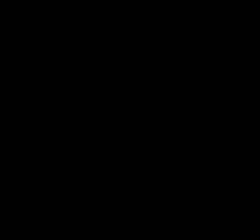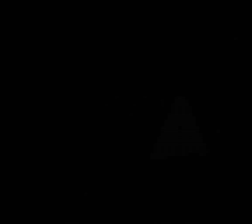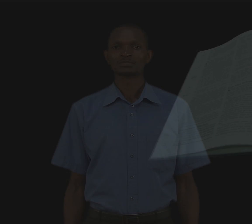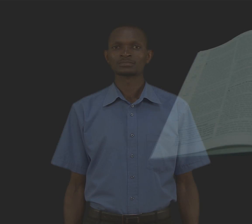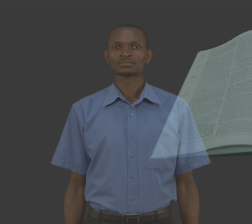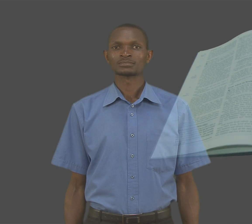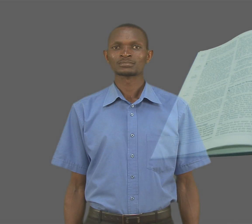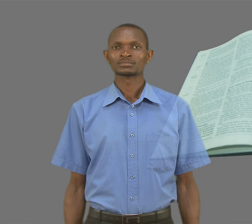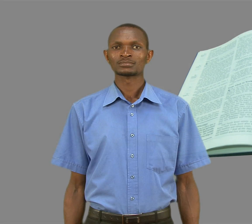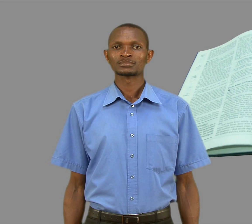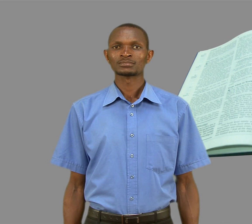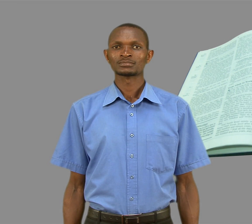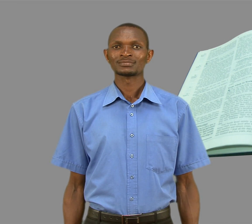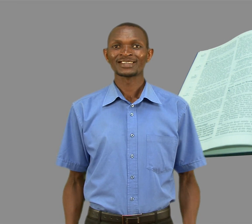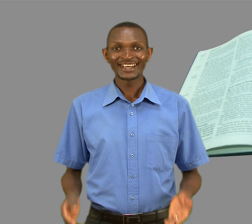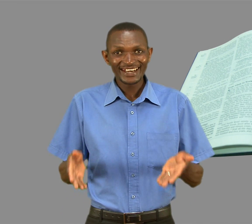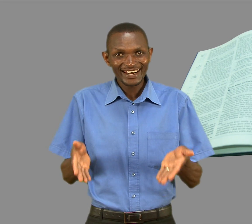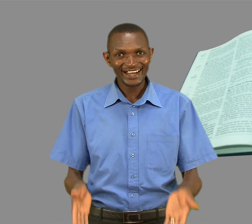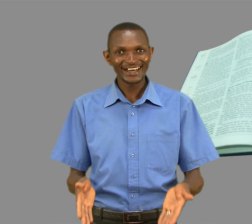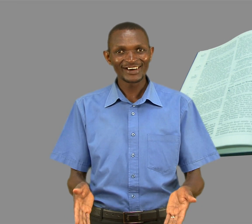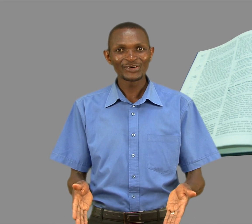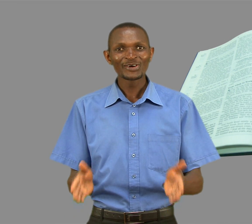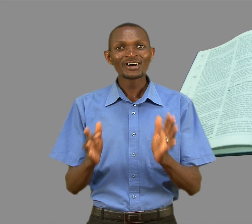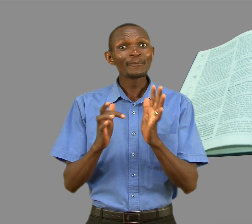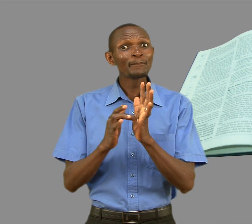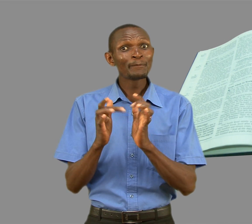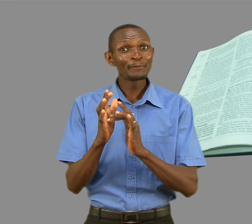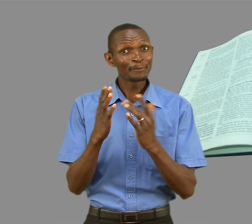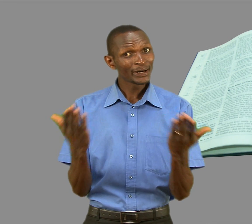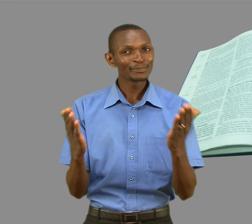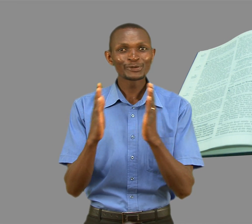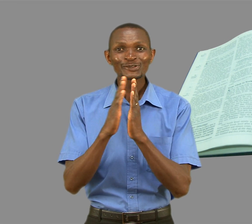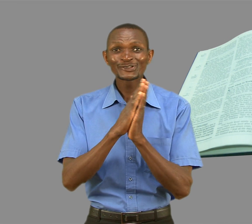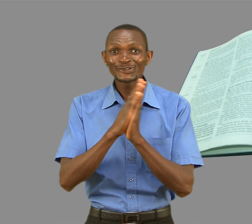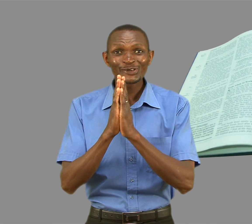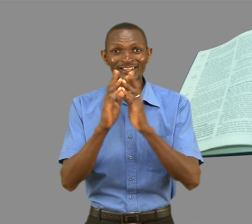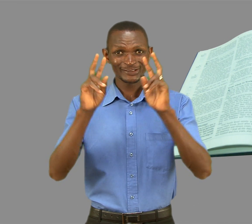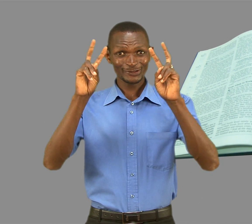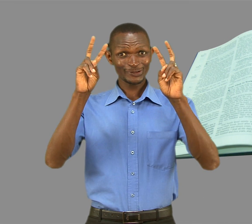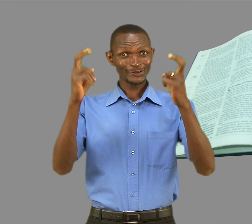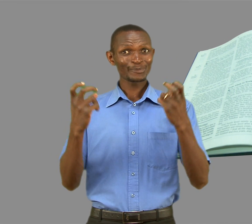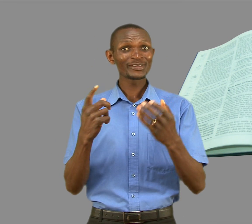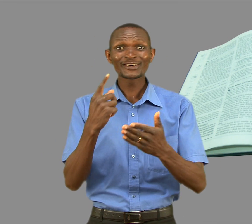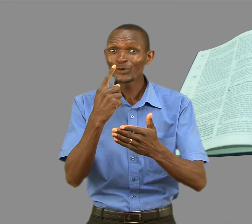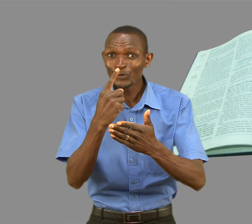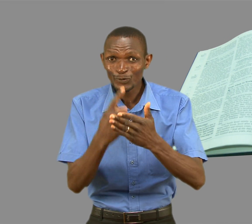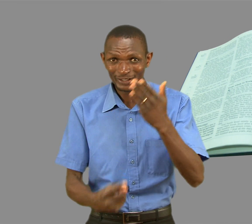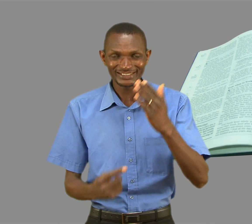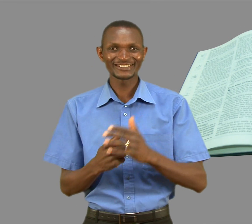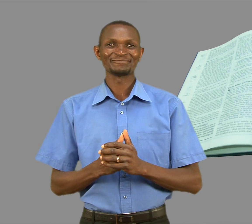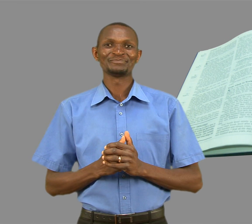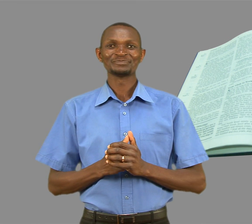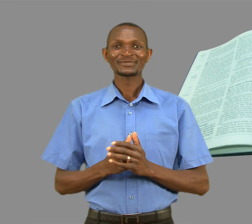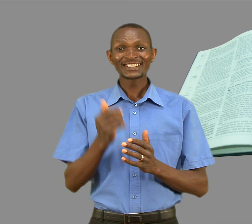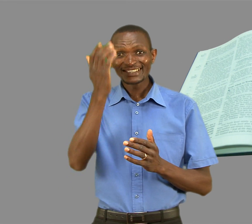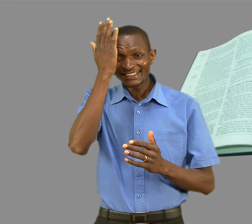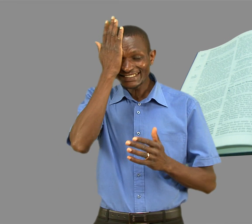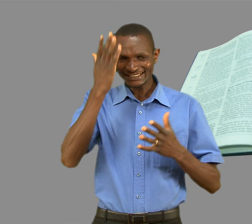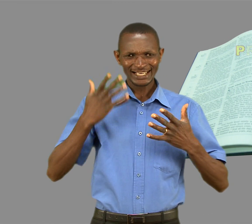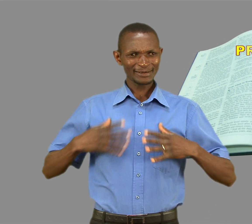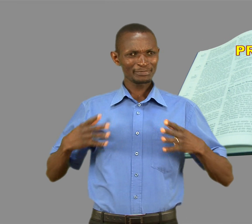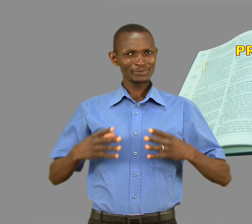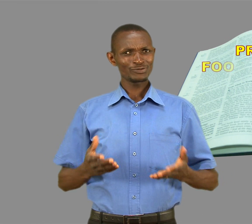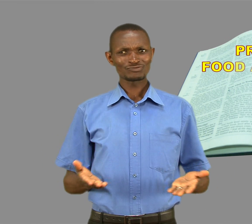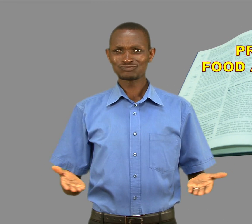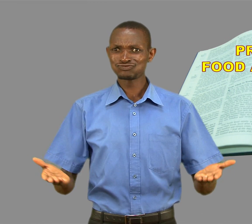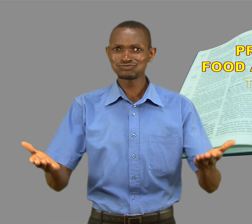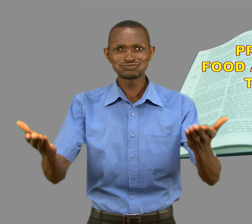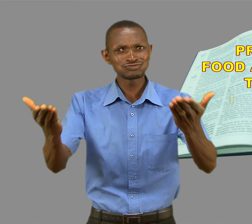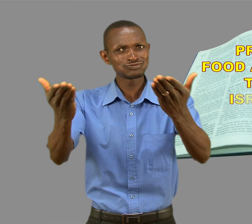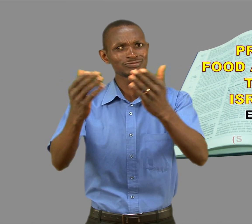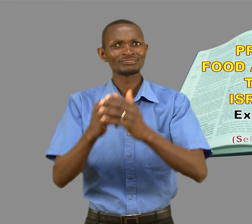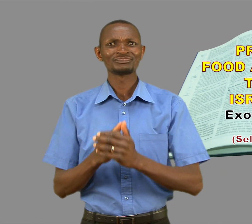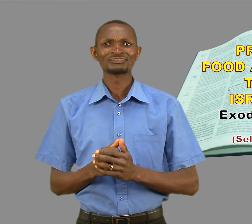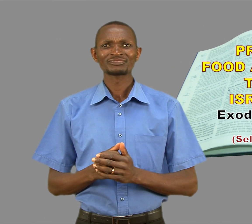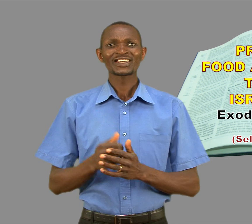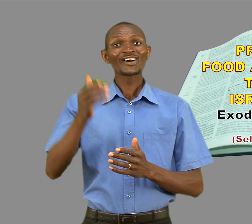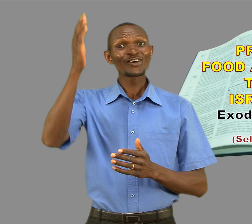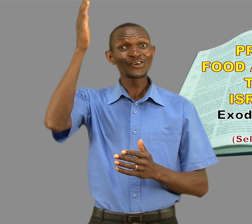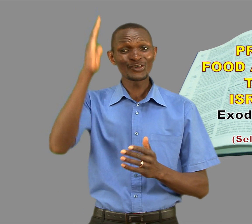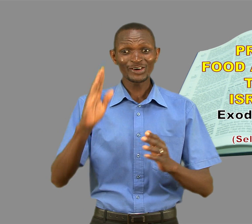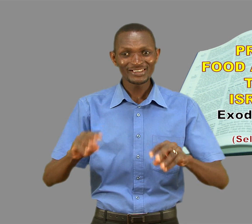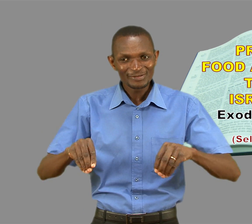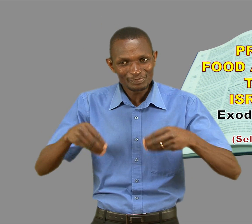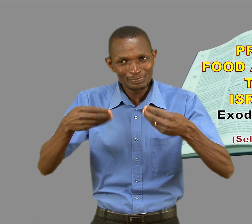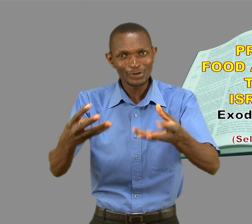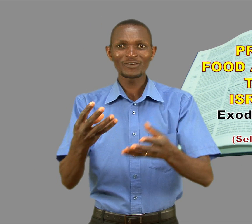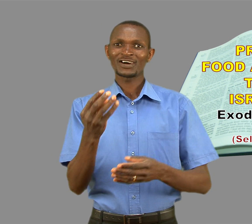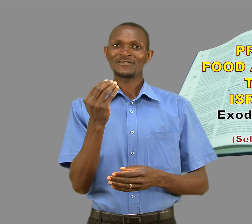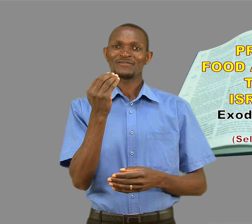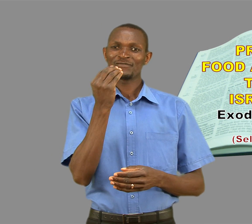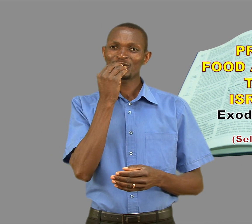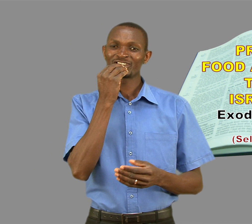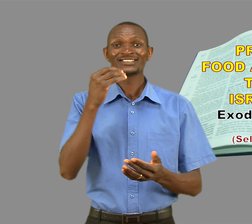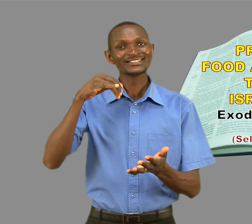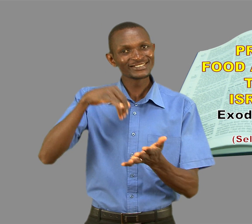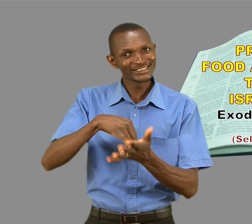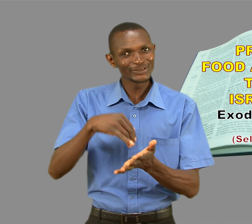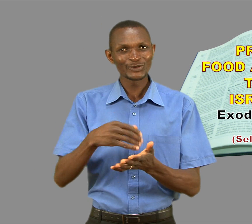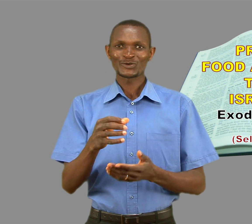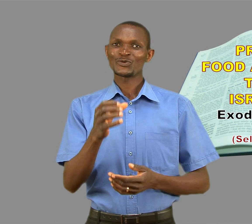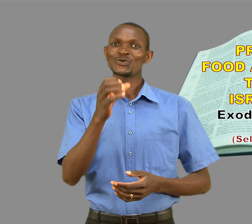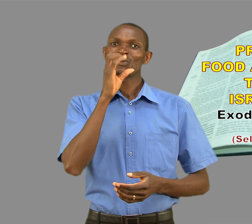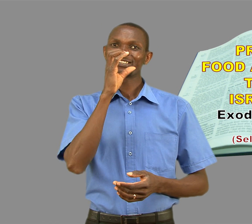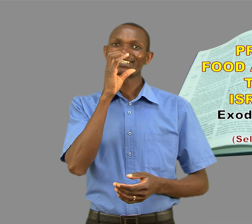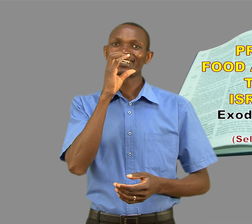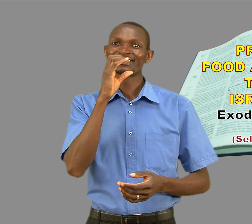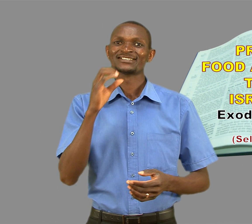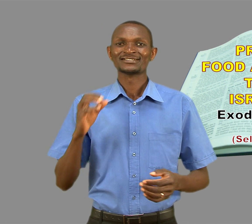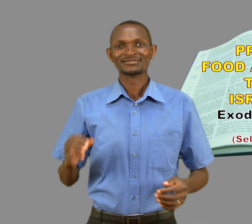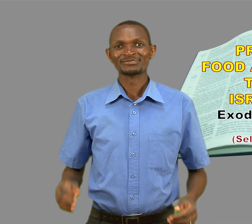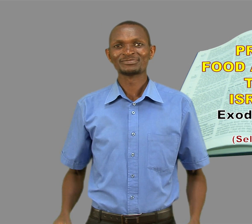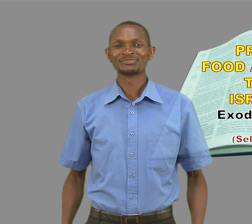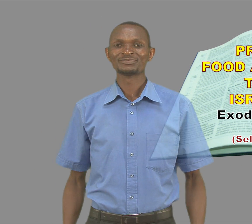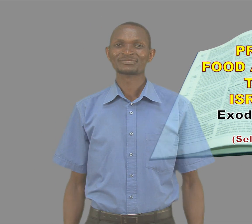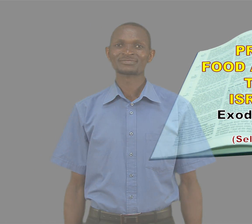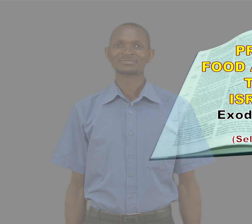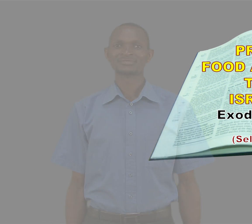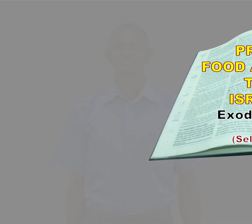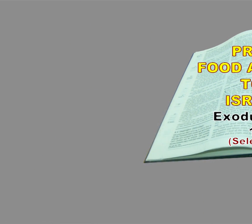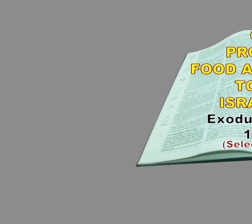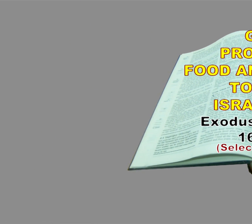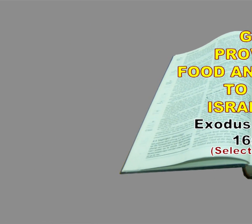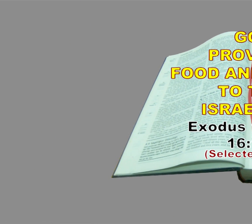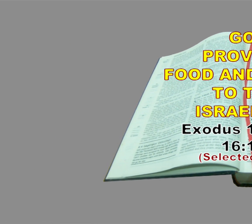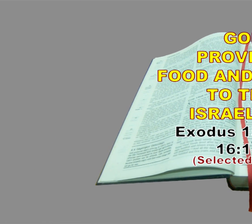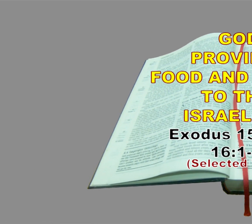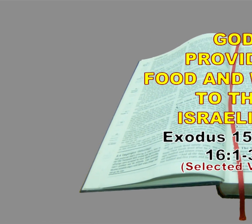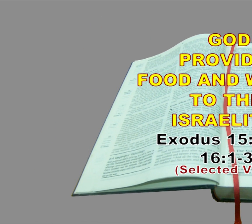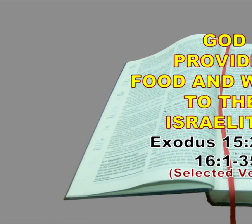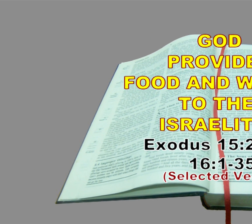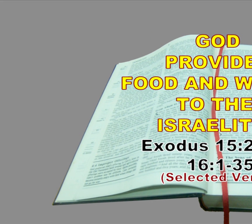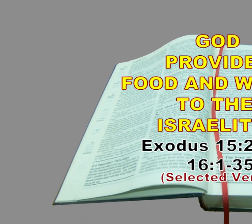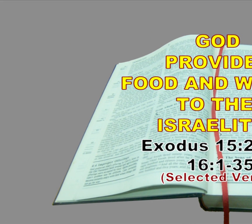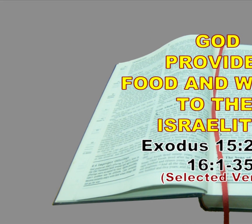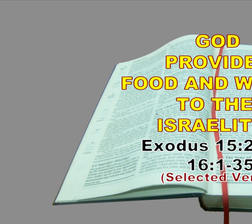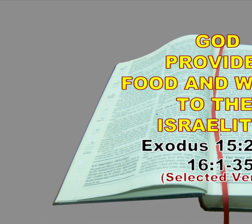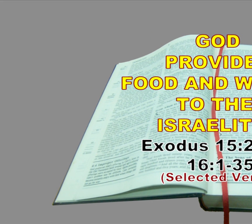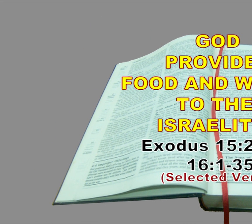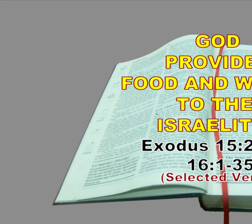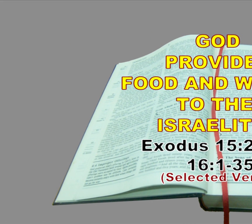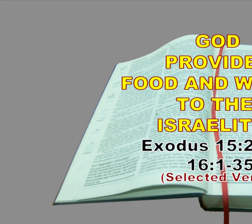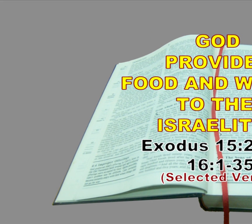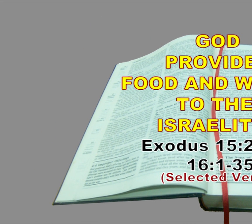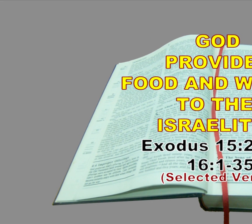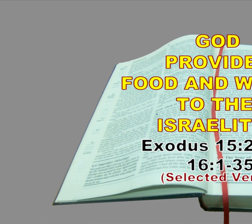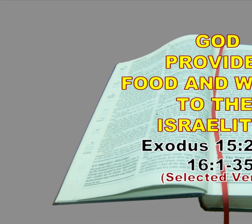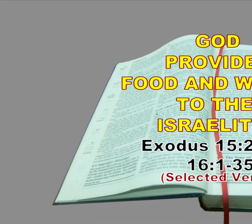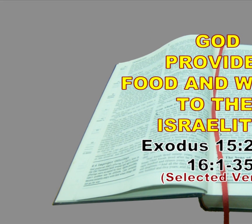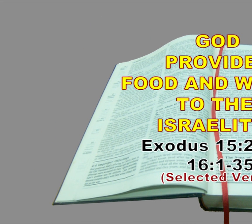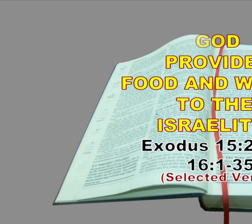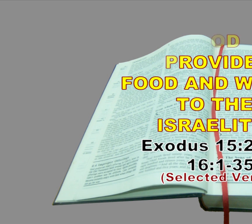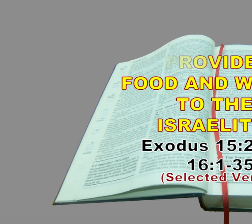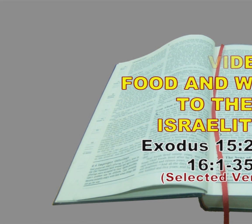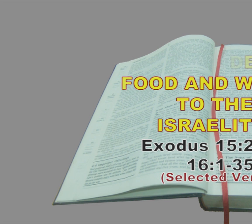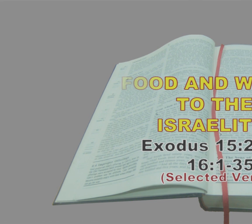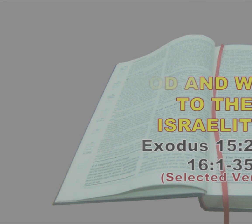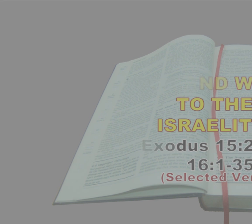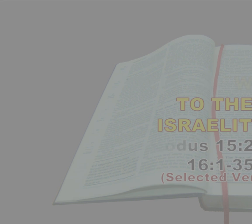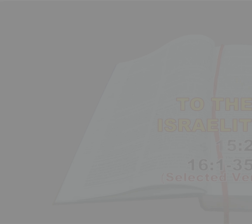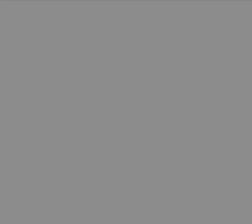God provides food and water to the Israelites